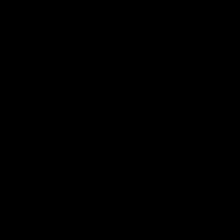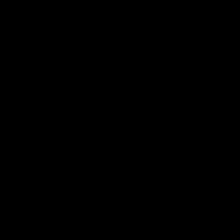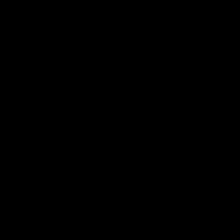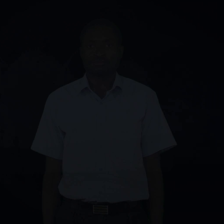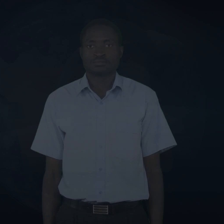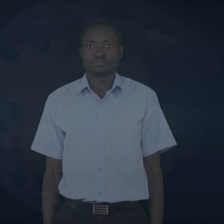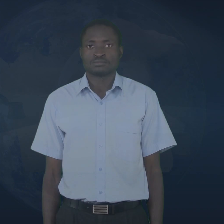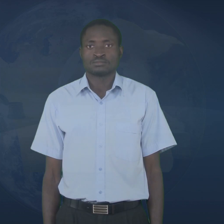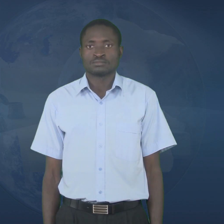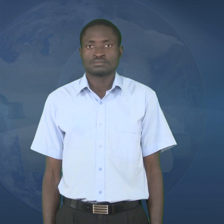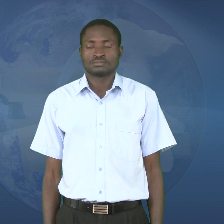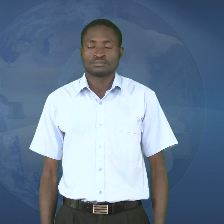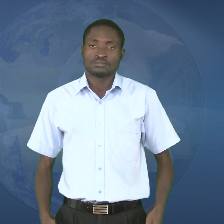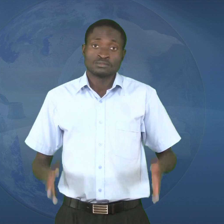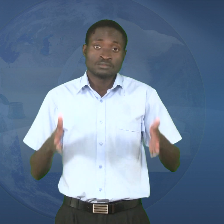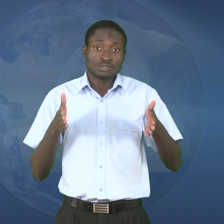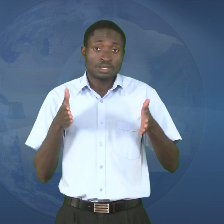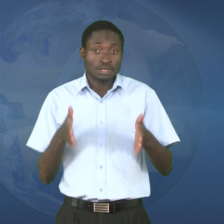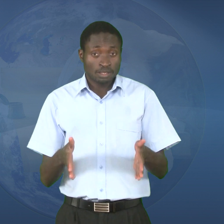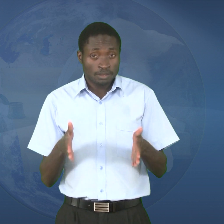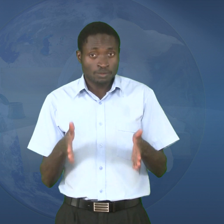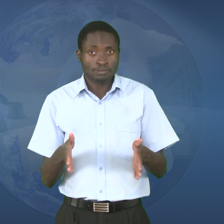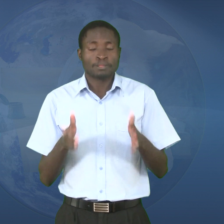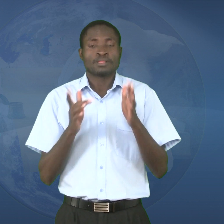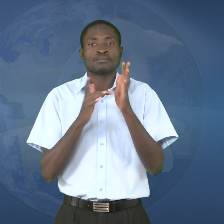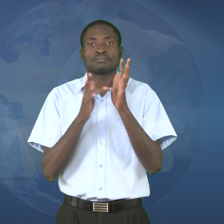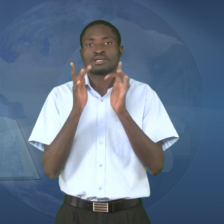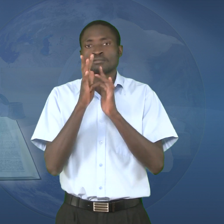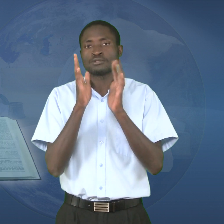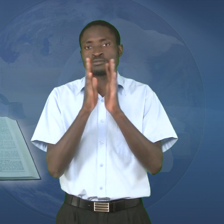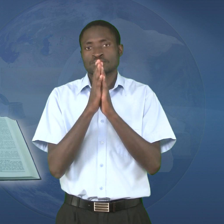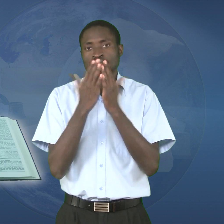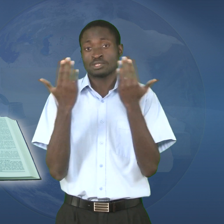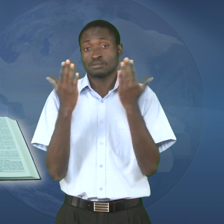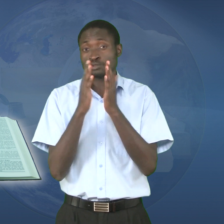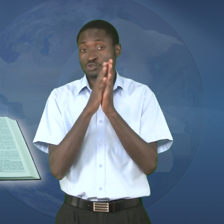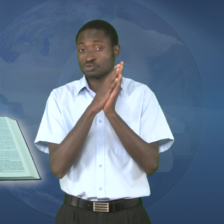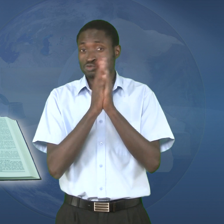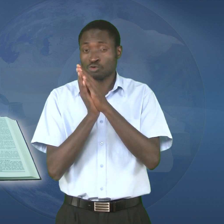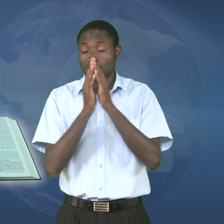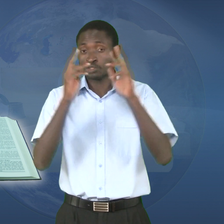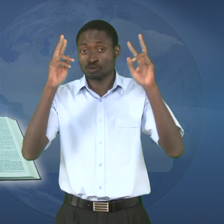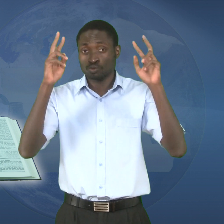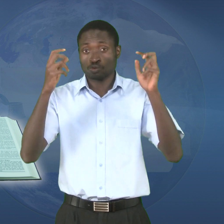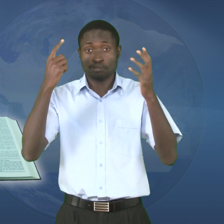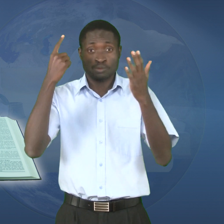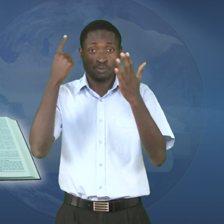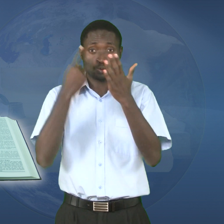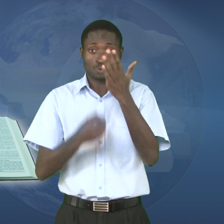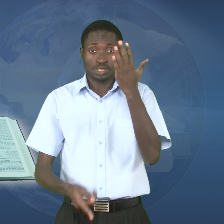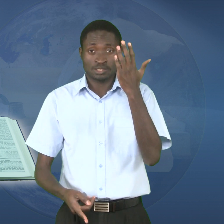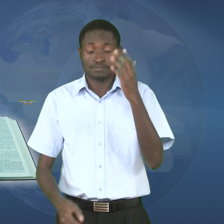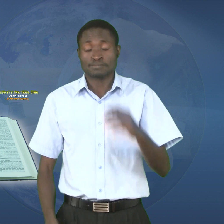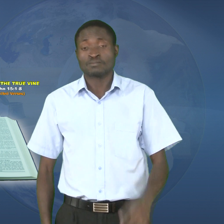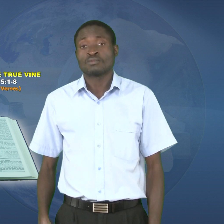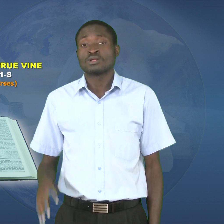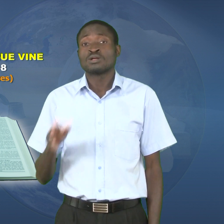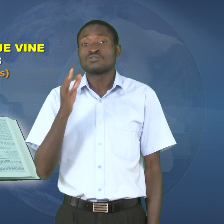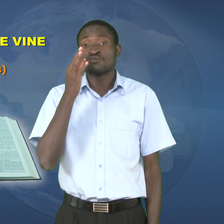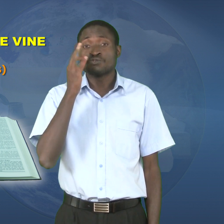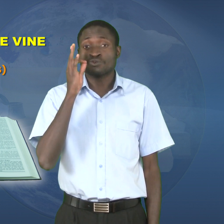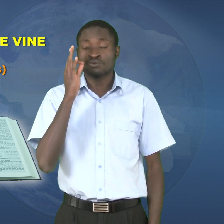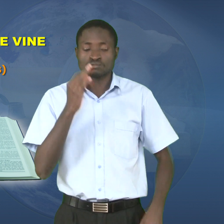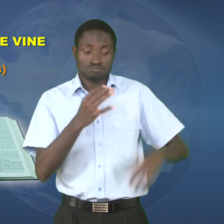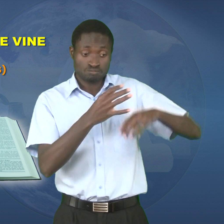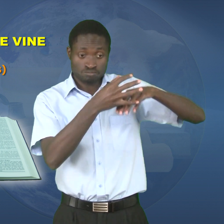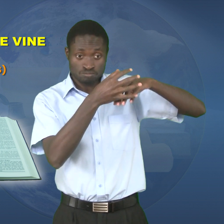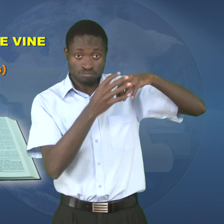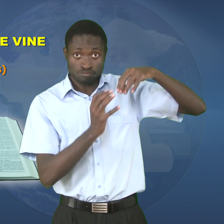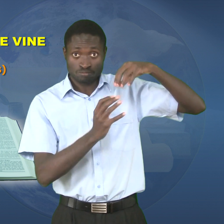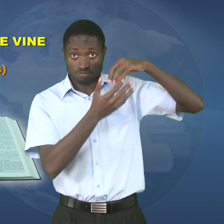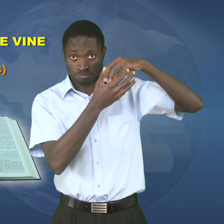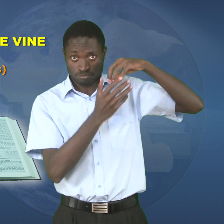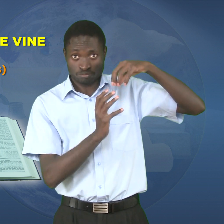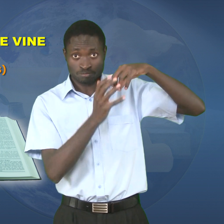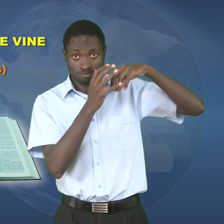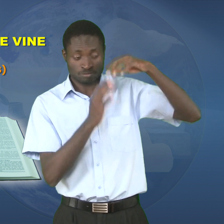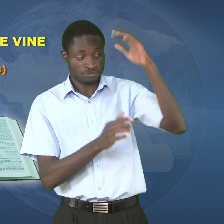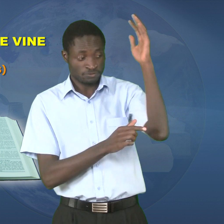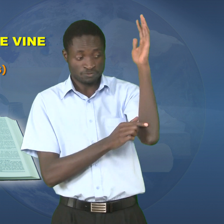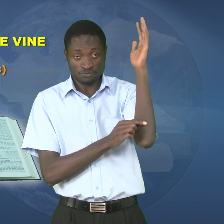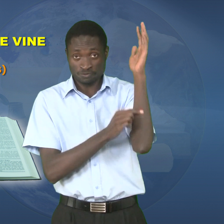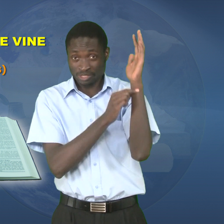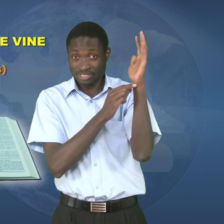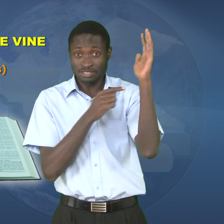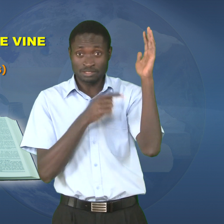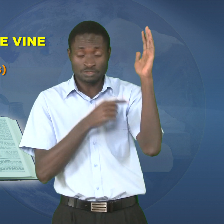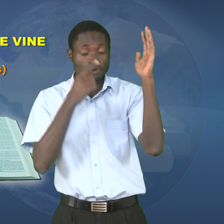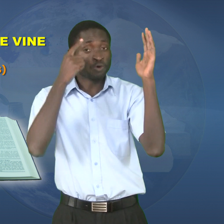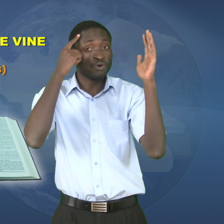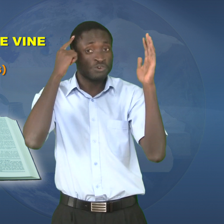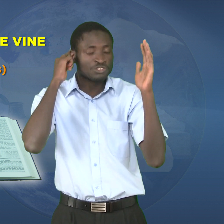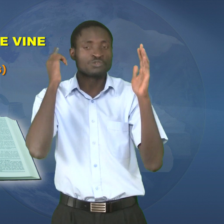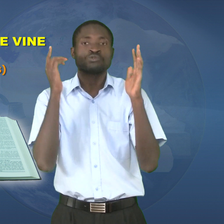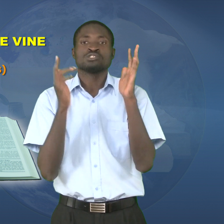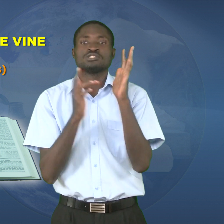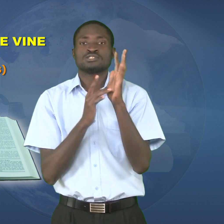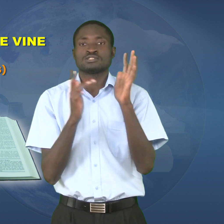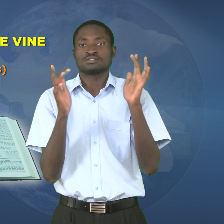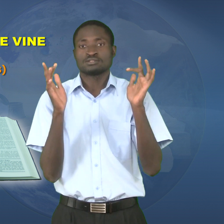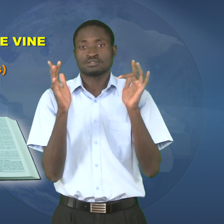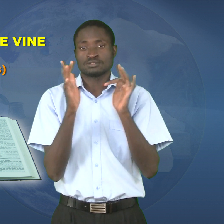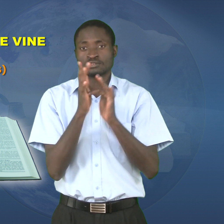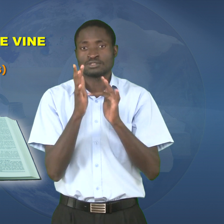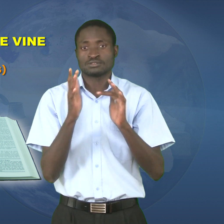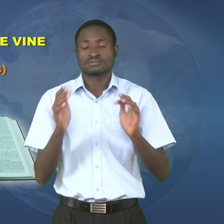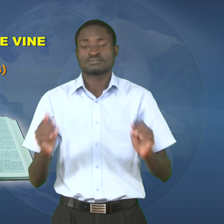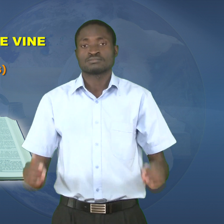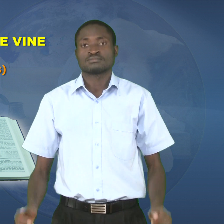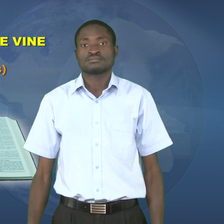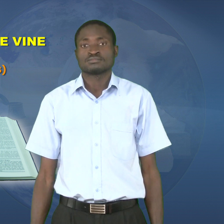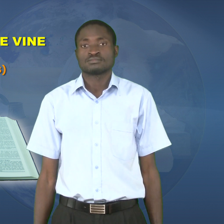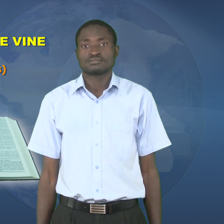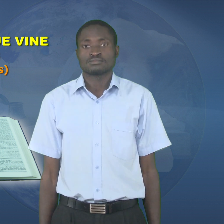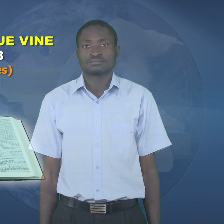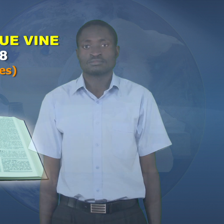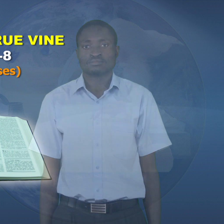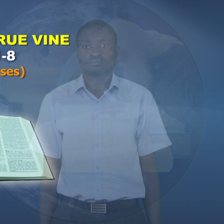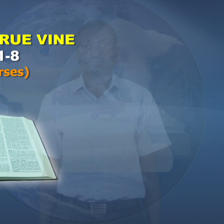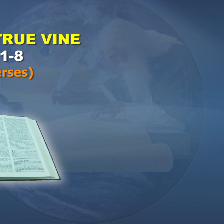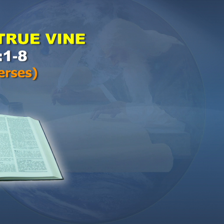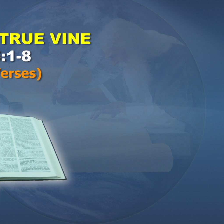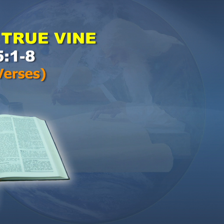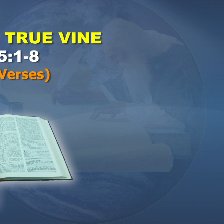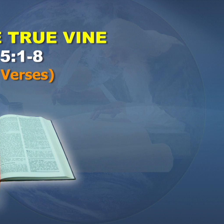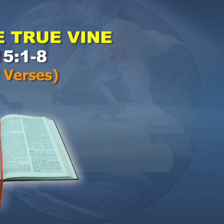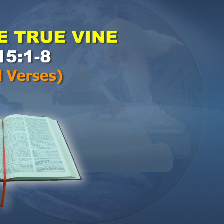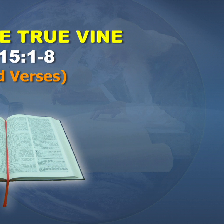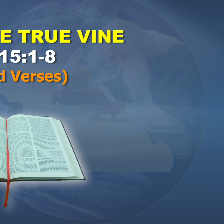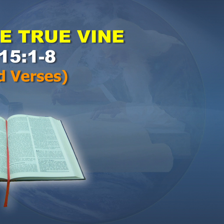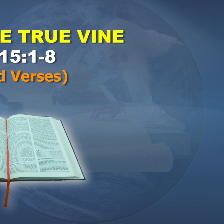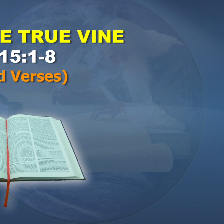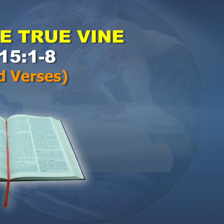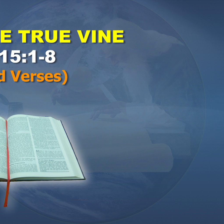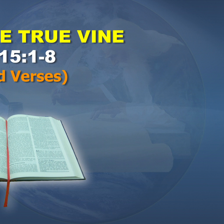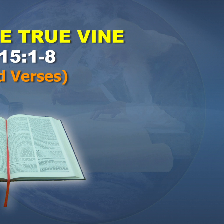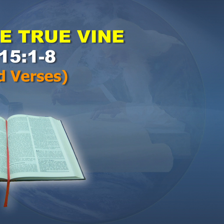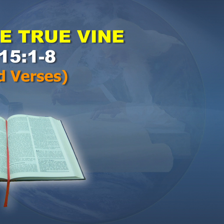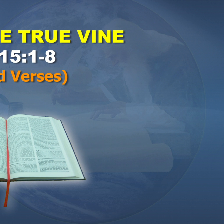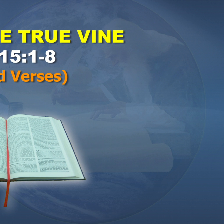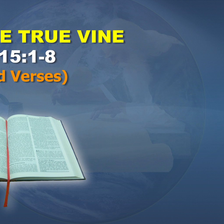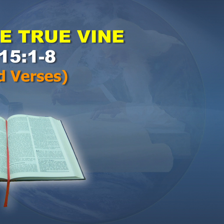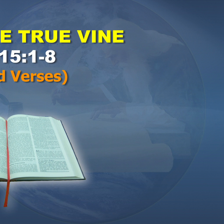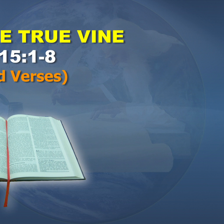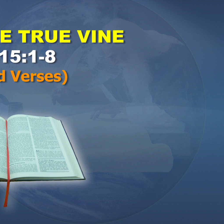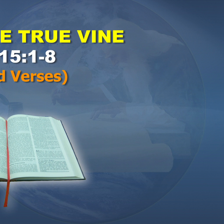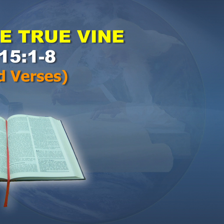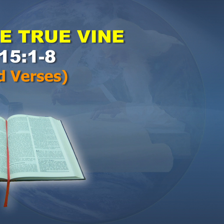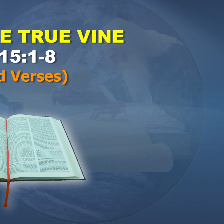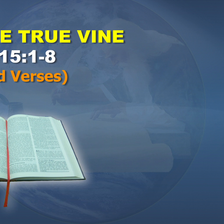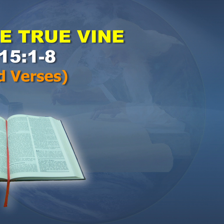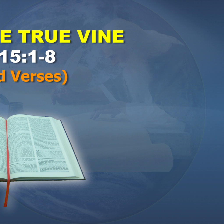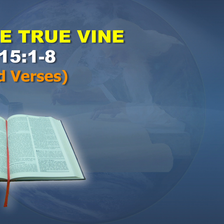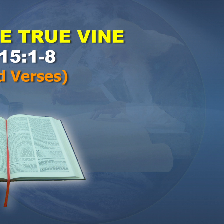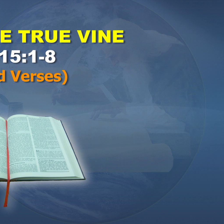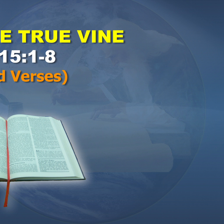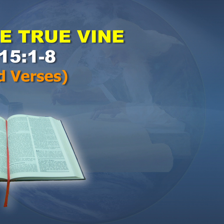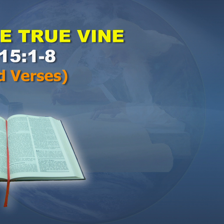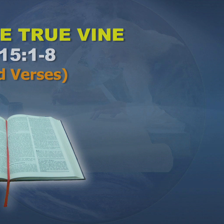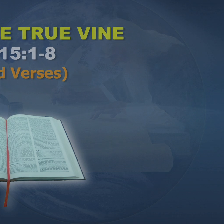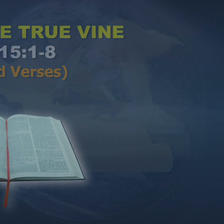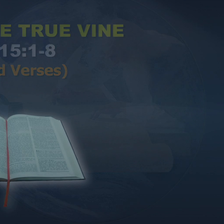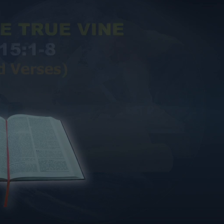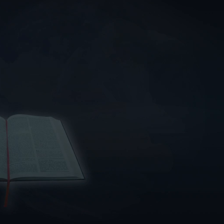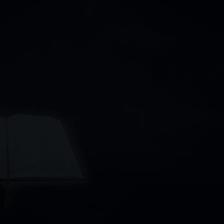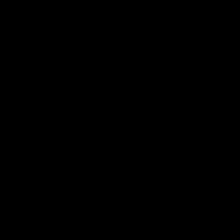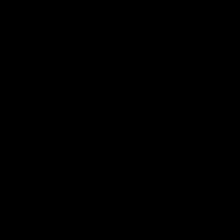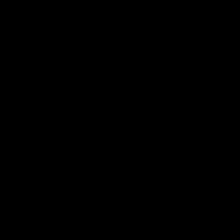Jesus is the true vine